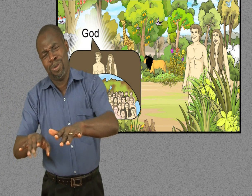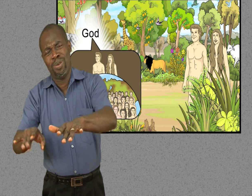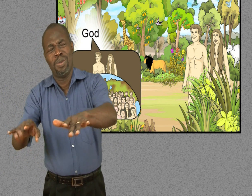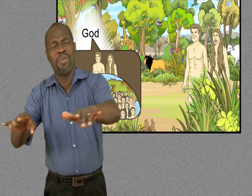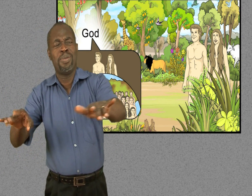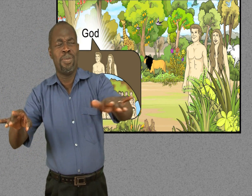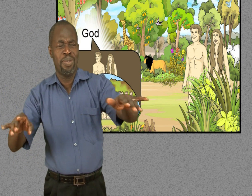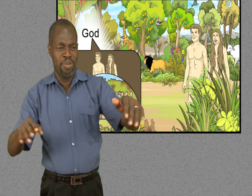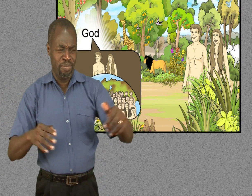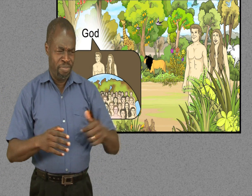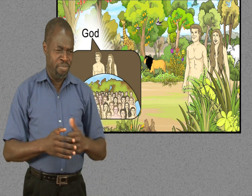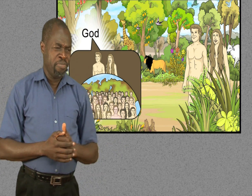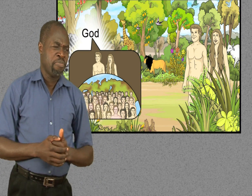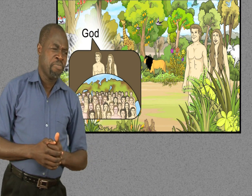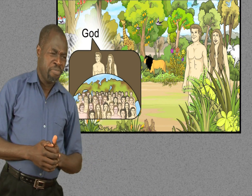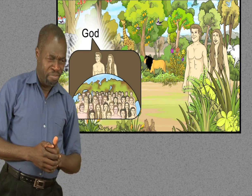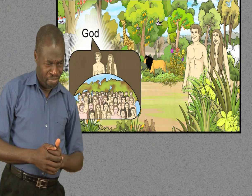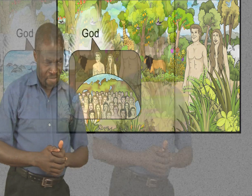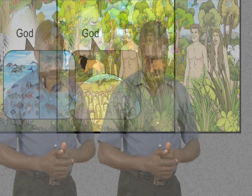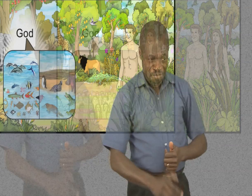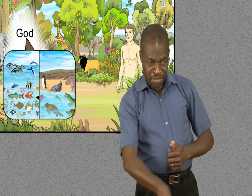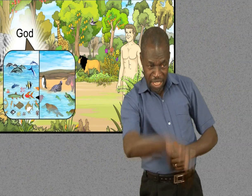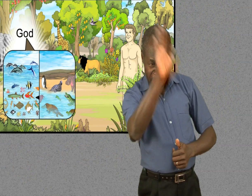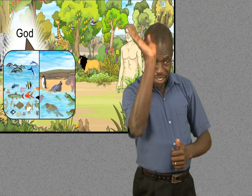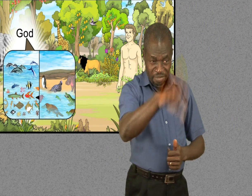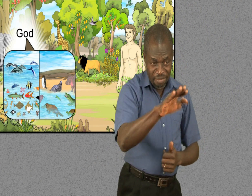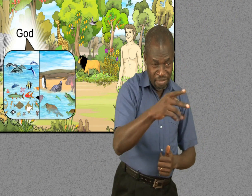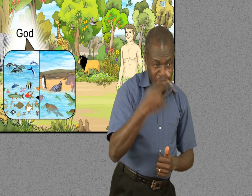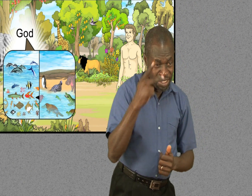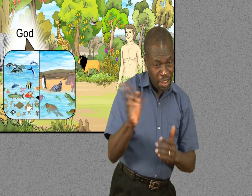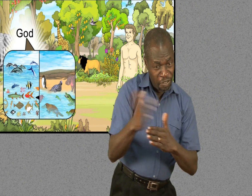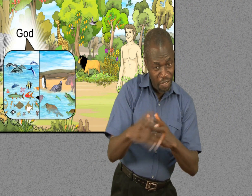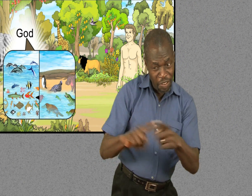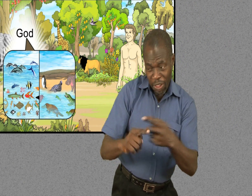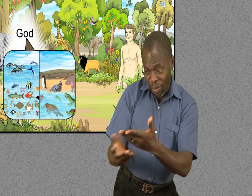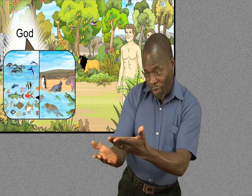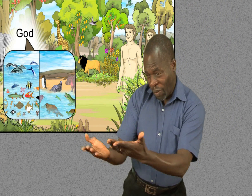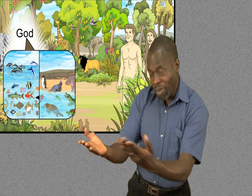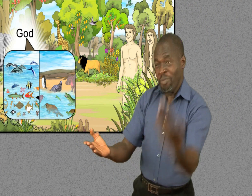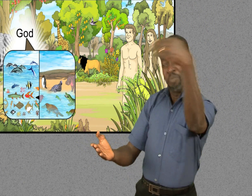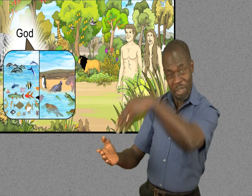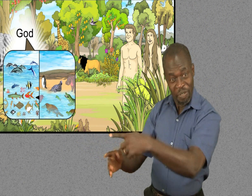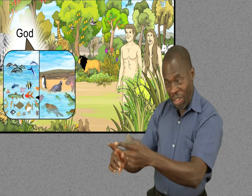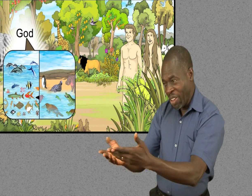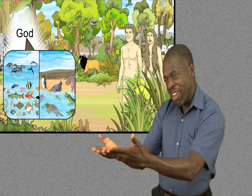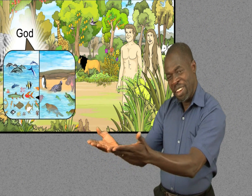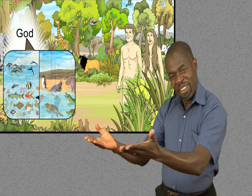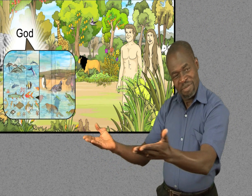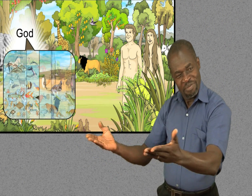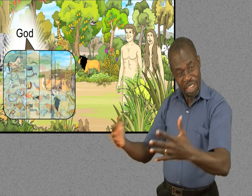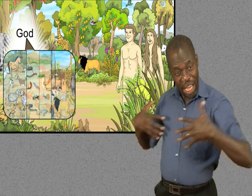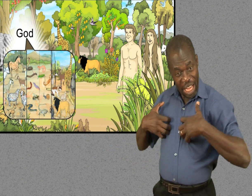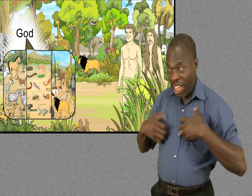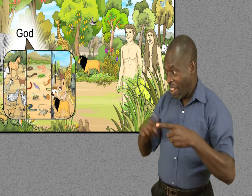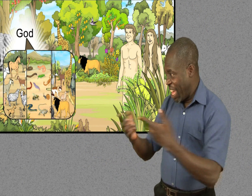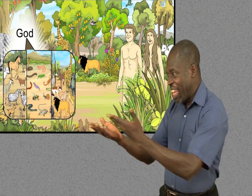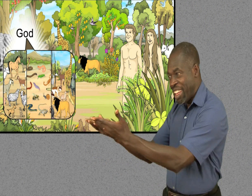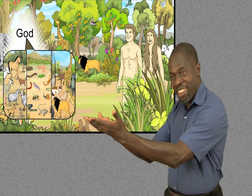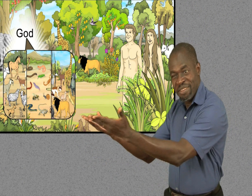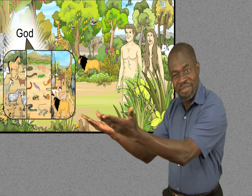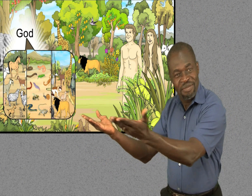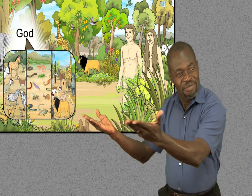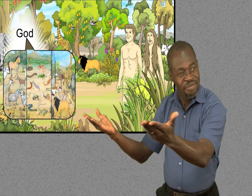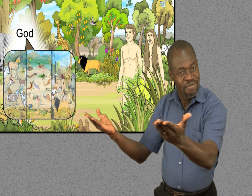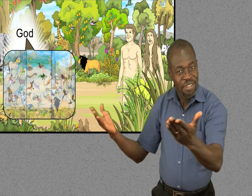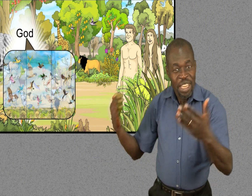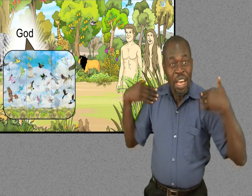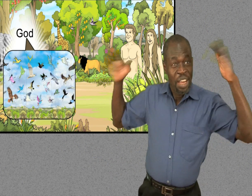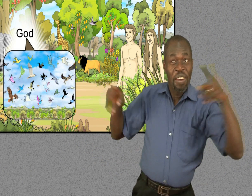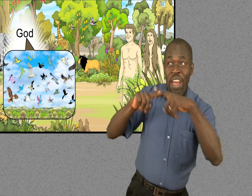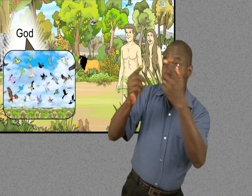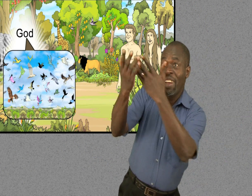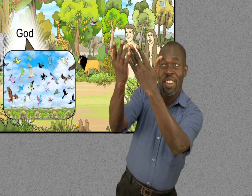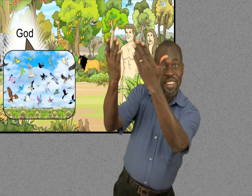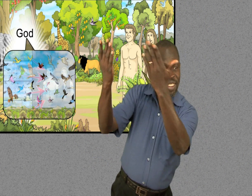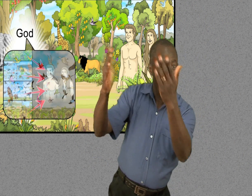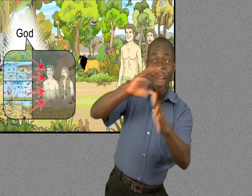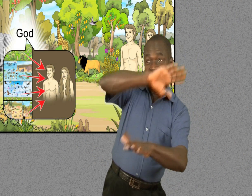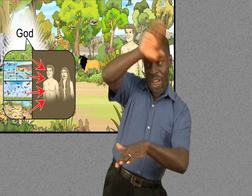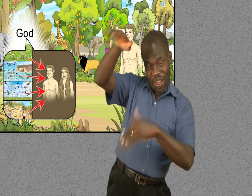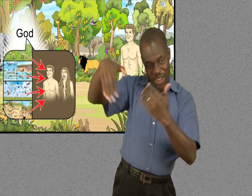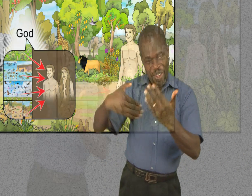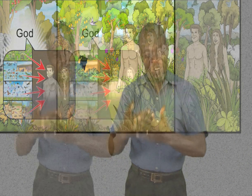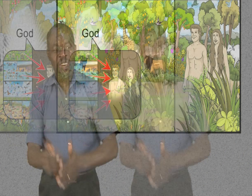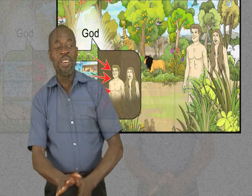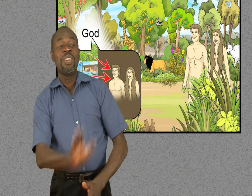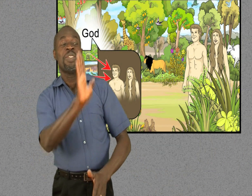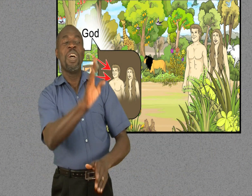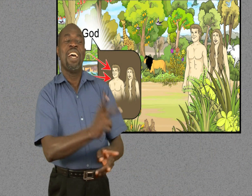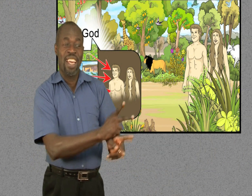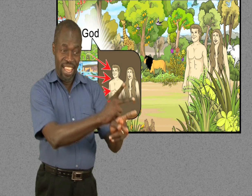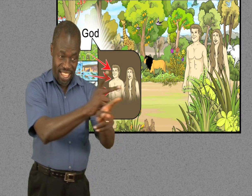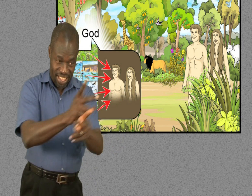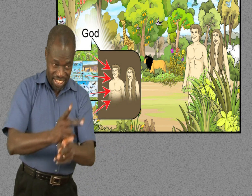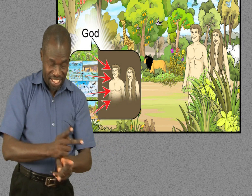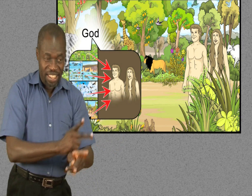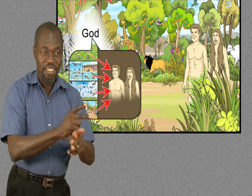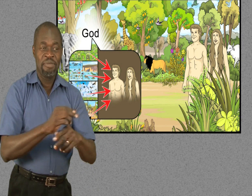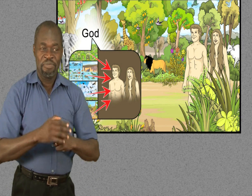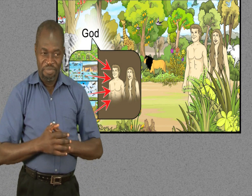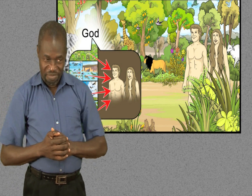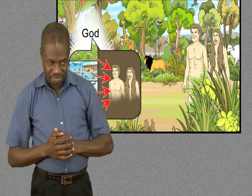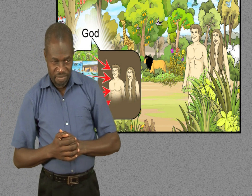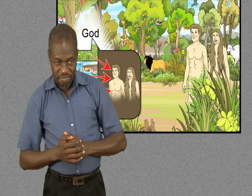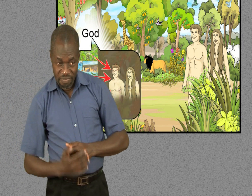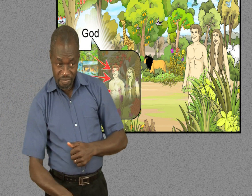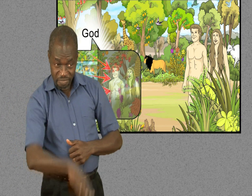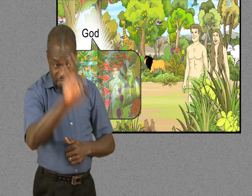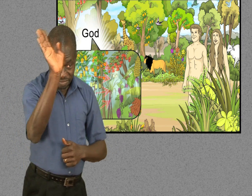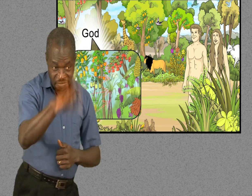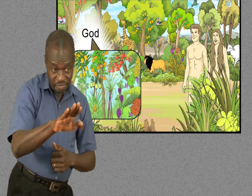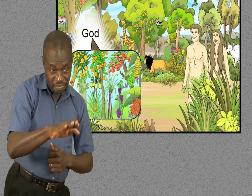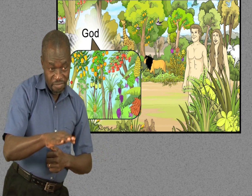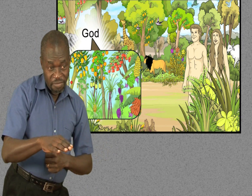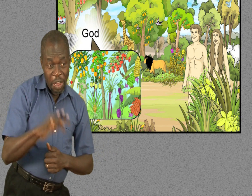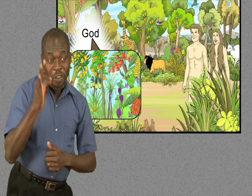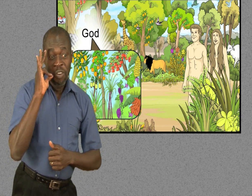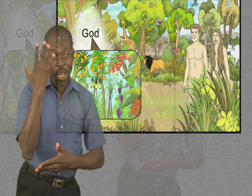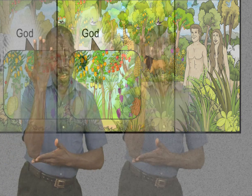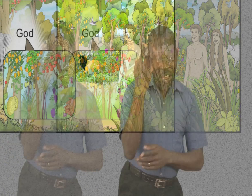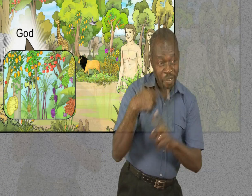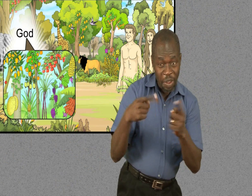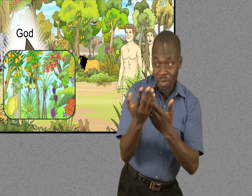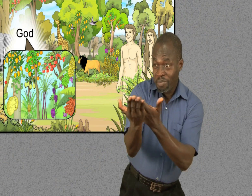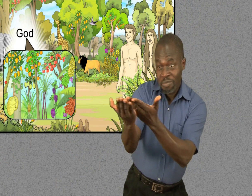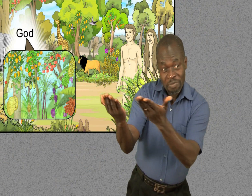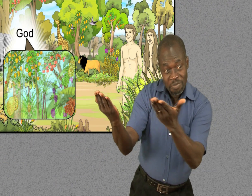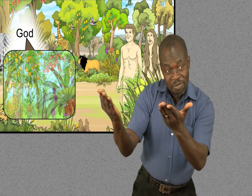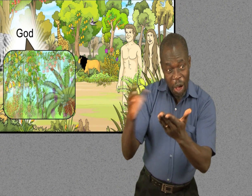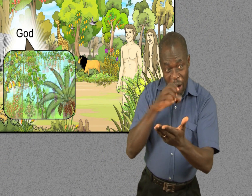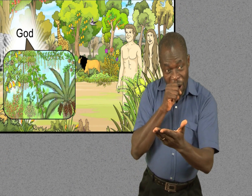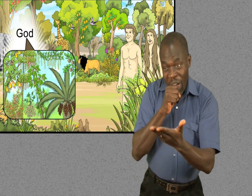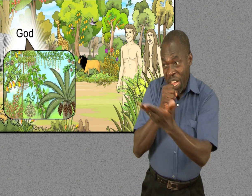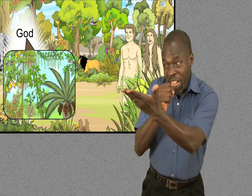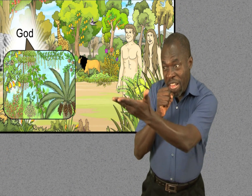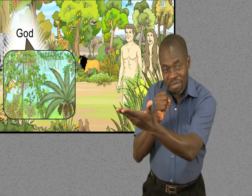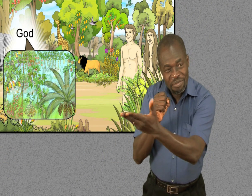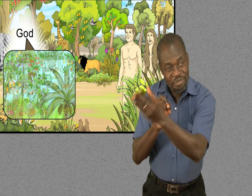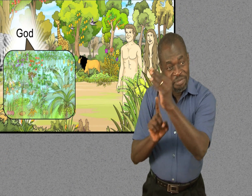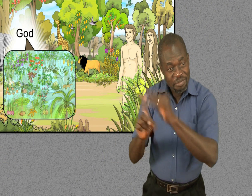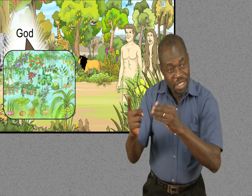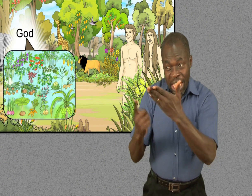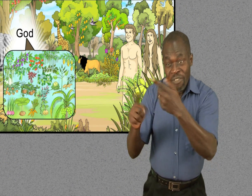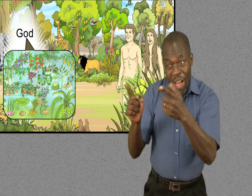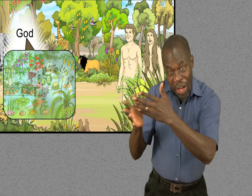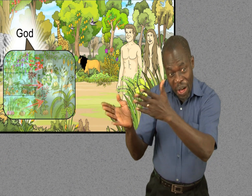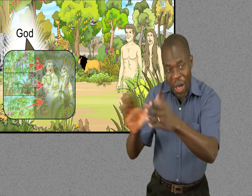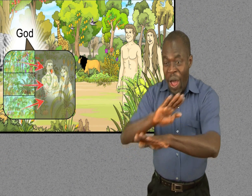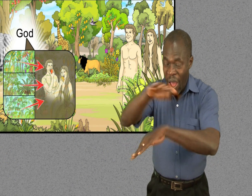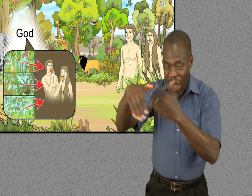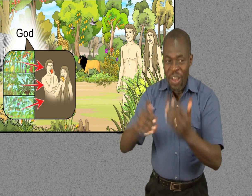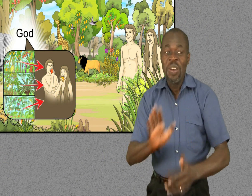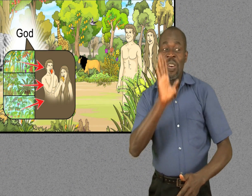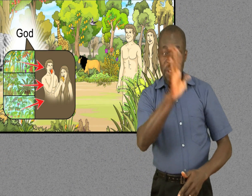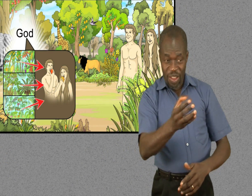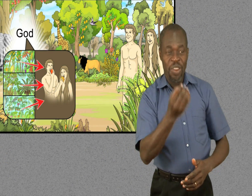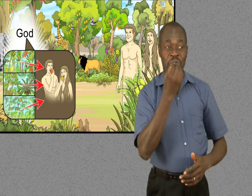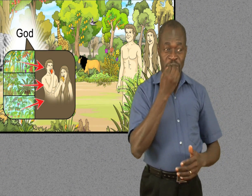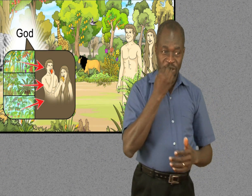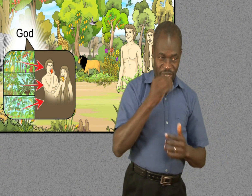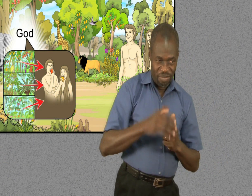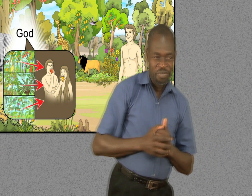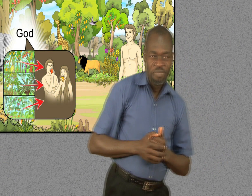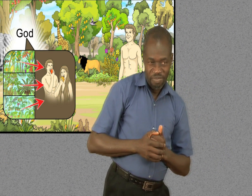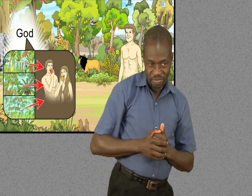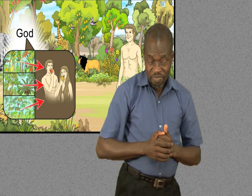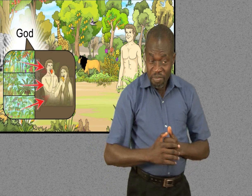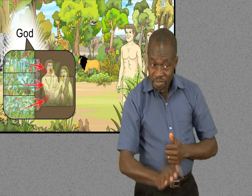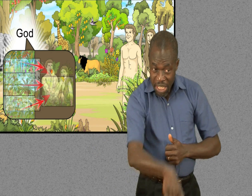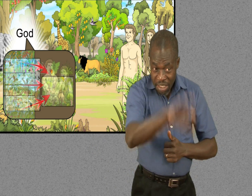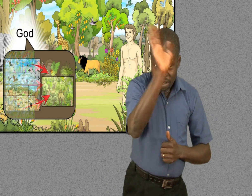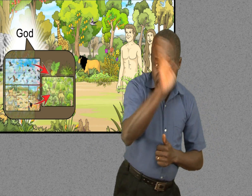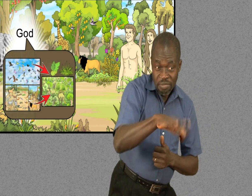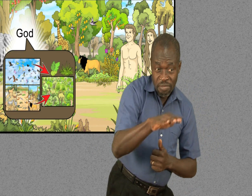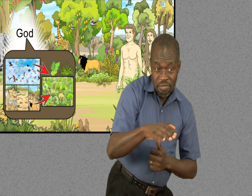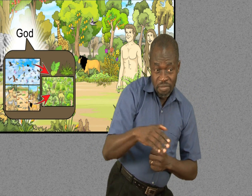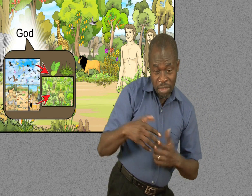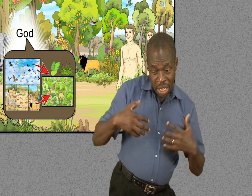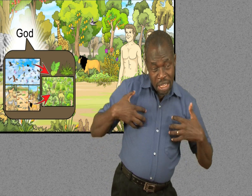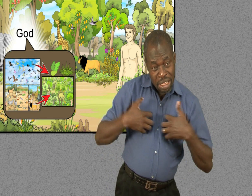rule over the fish of the sea and the birds of the air and every creature that crawls upon the earth.” Then God said, “Behold, I have given you every seed-bearing plant on the face of all the earth, and every tree whose fruit contains seed. They will be yours for food.